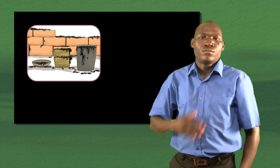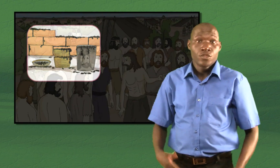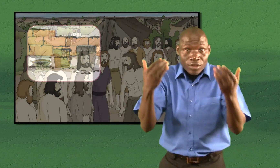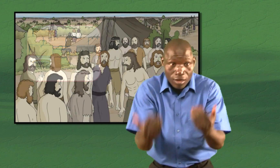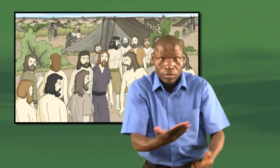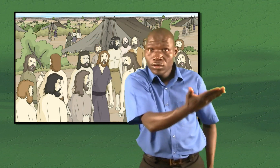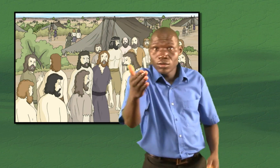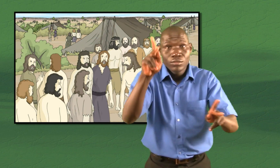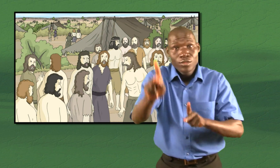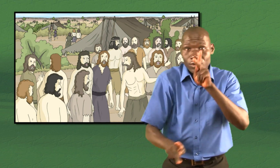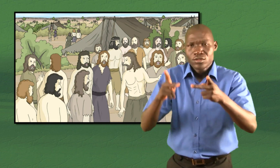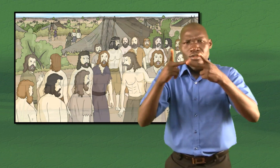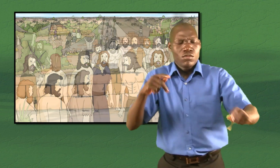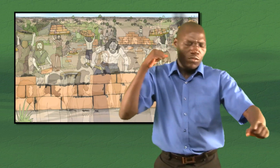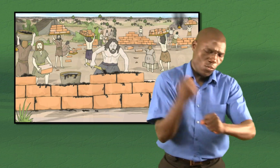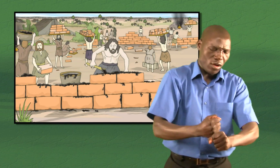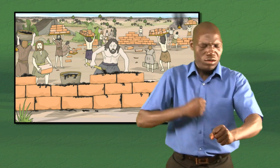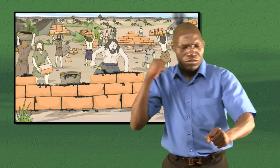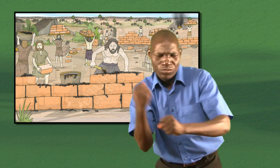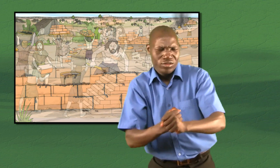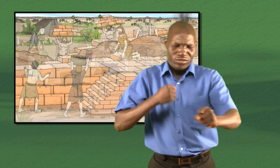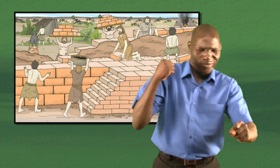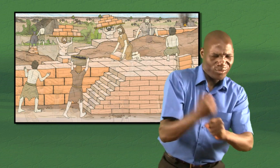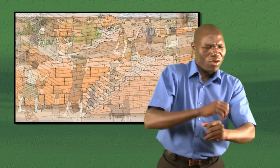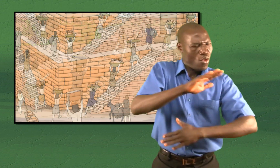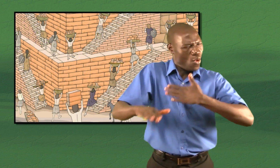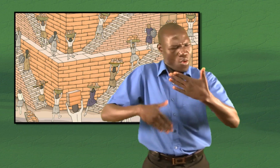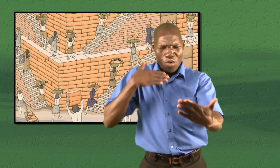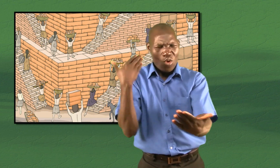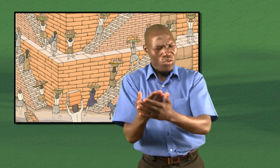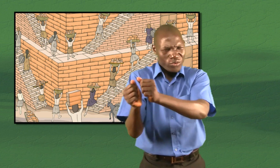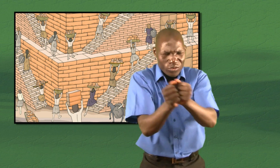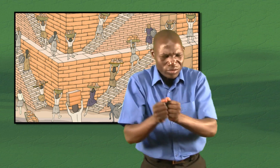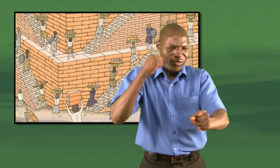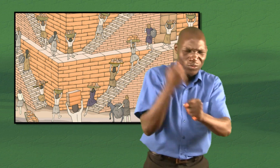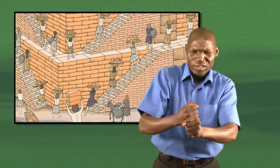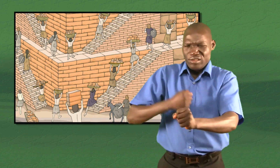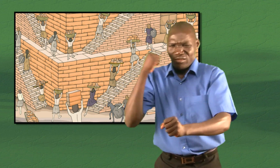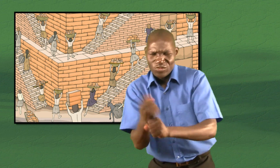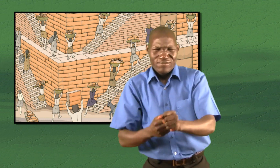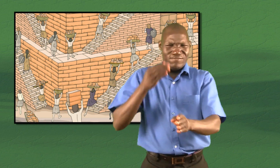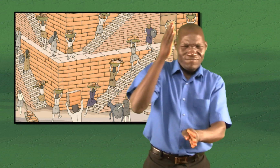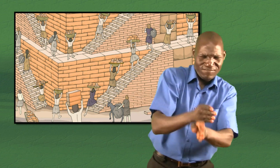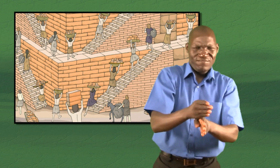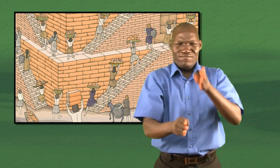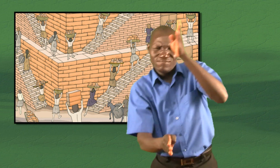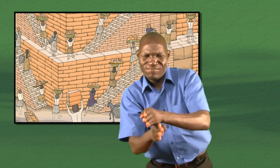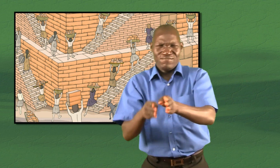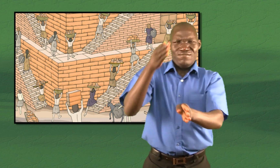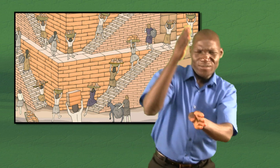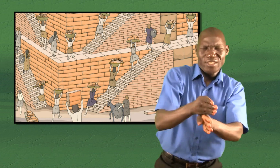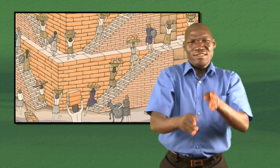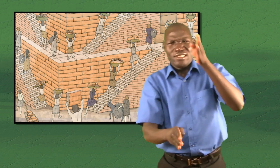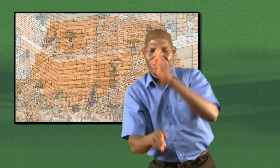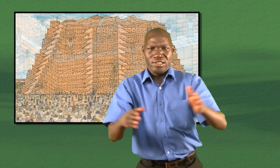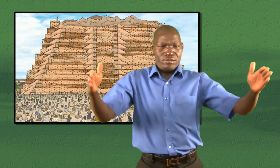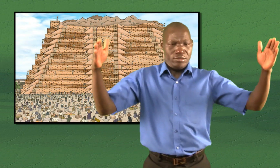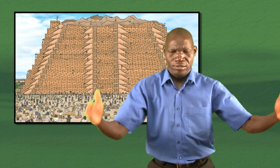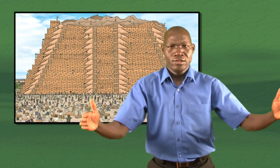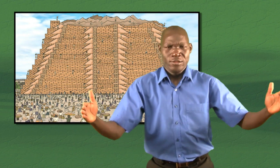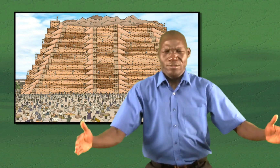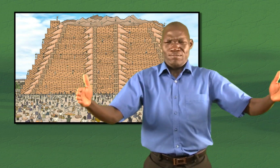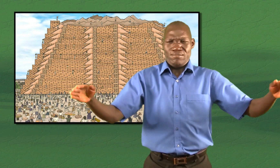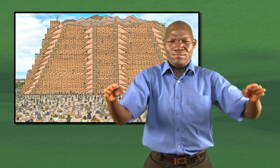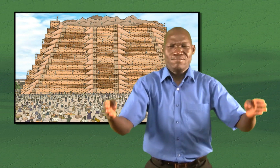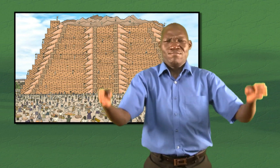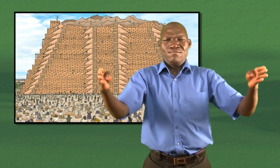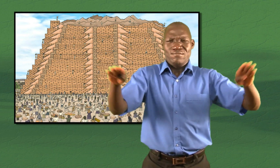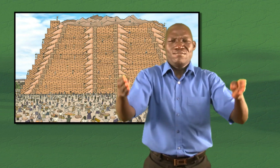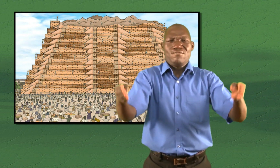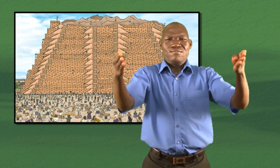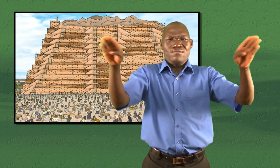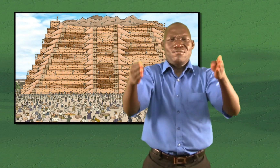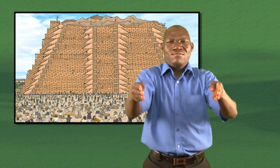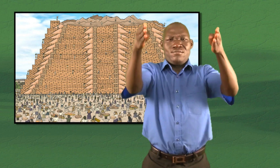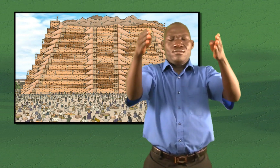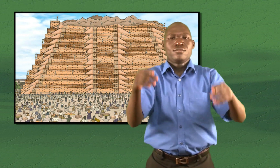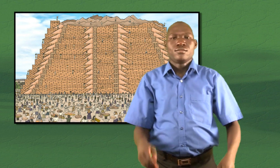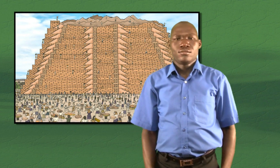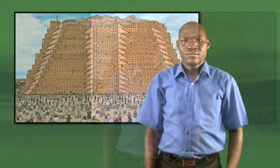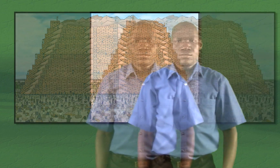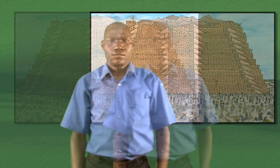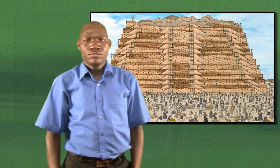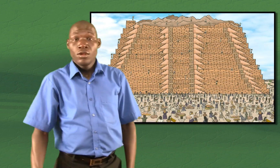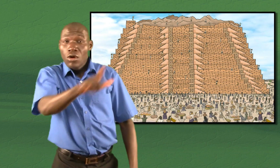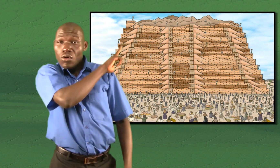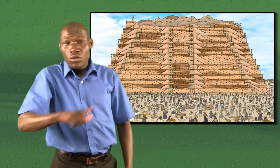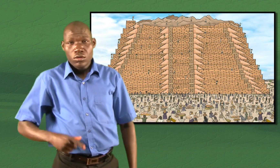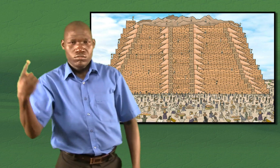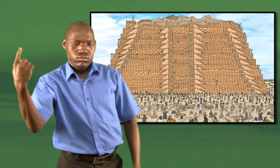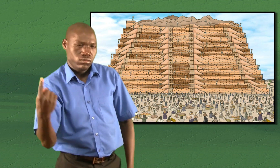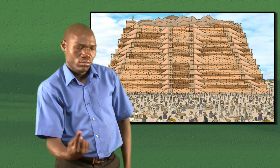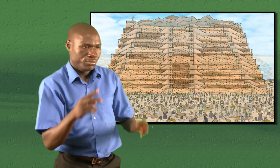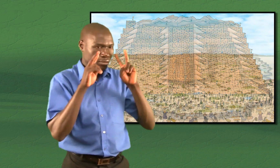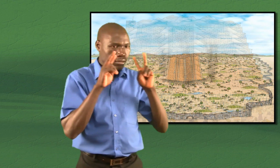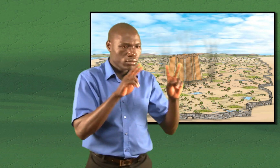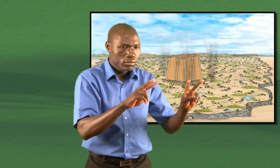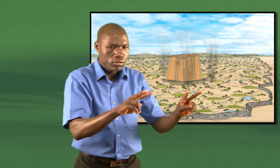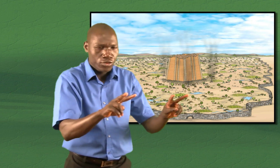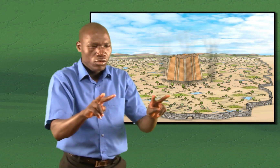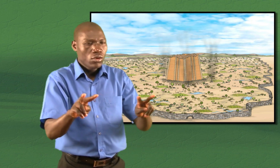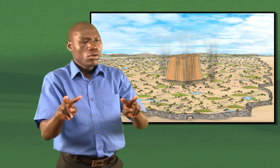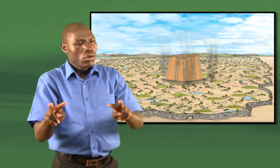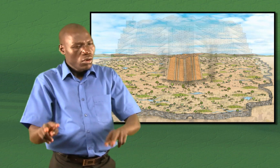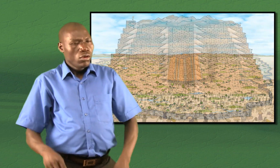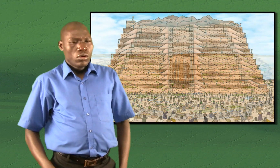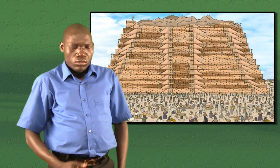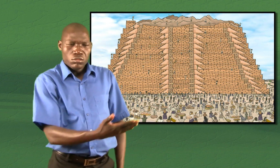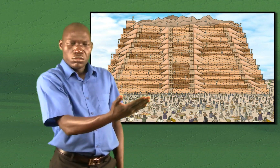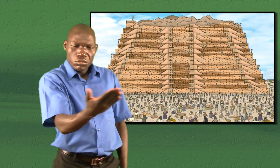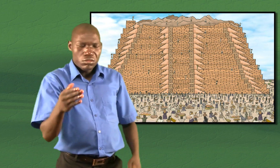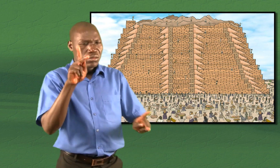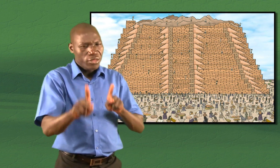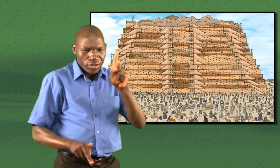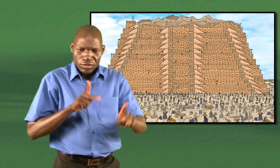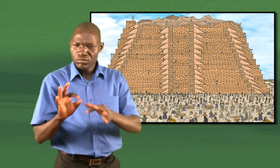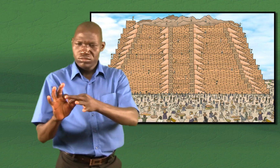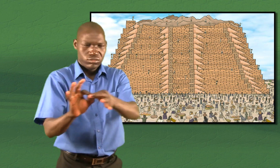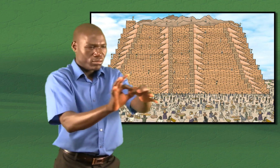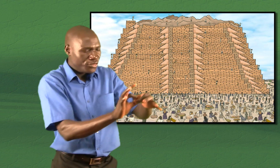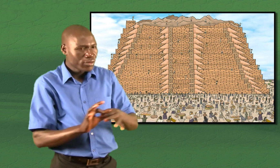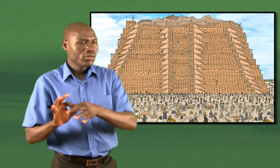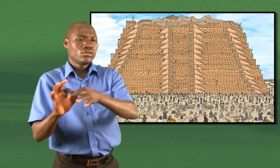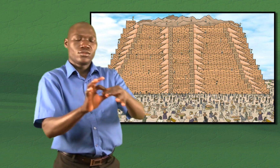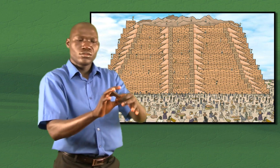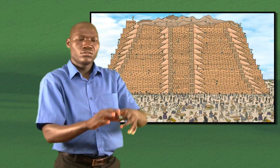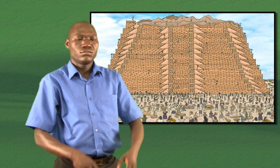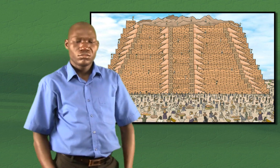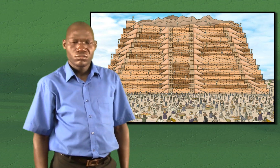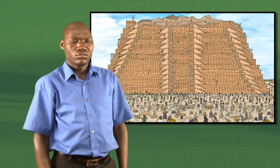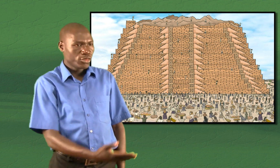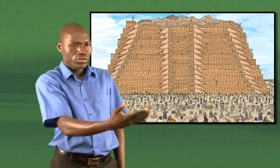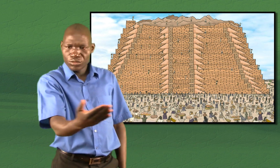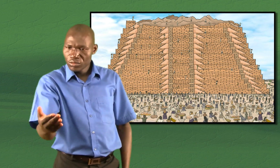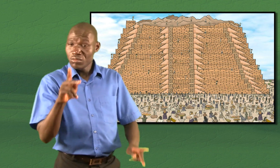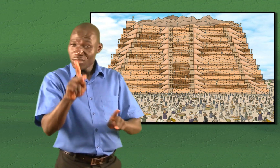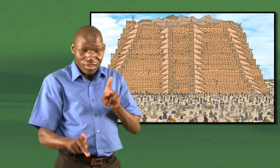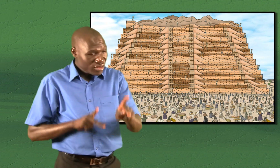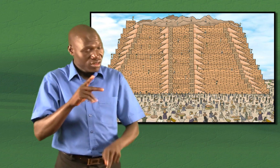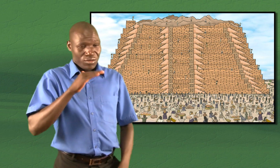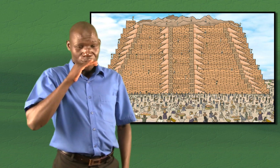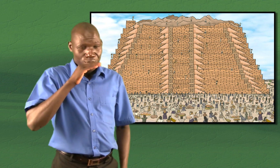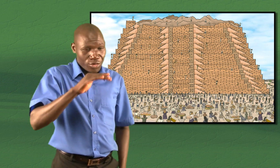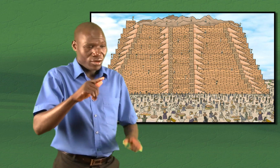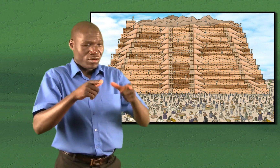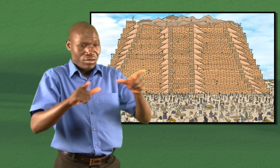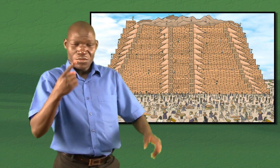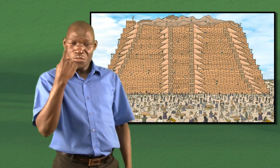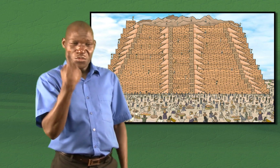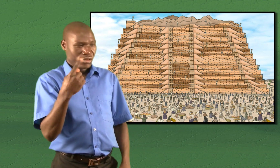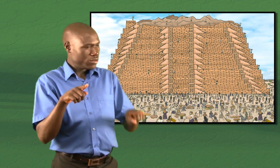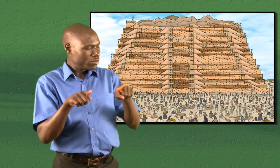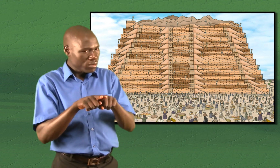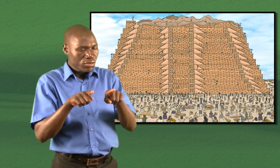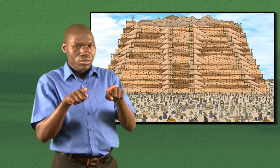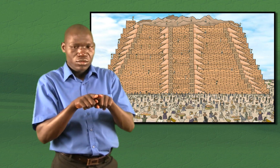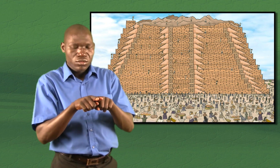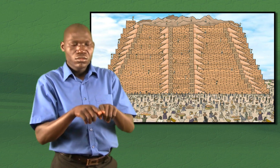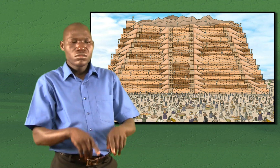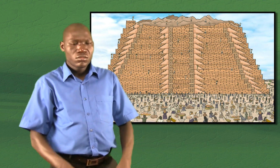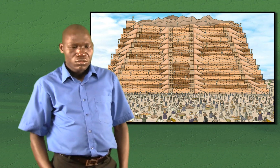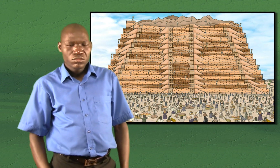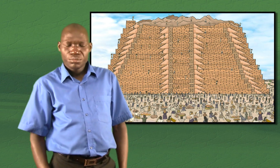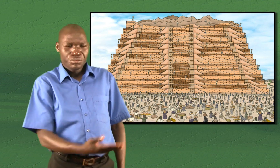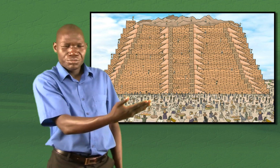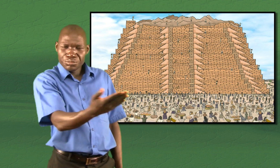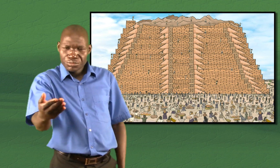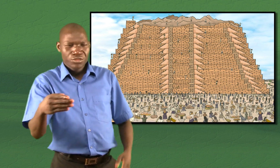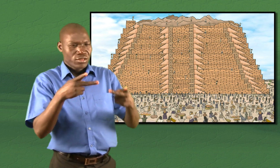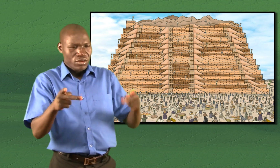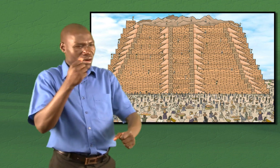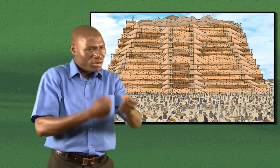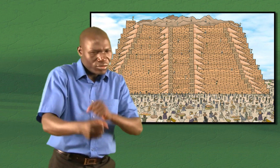“Come,” they said, “let us build for ourselves a city with a tower that reaches to the heavens, that we may make a name for ourselves and not be scattered over the face of all the earth.”